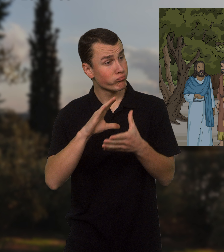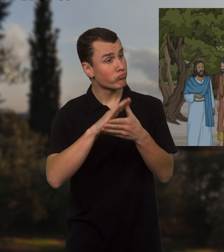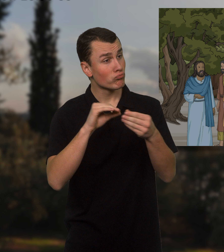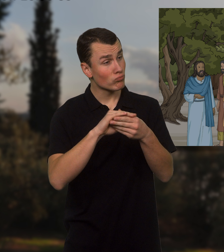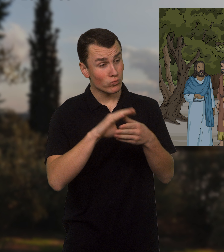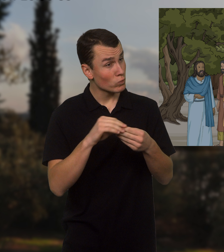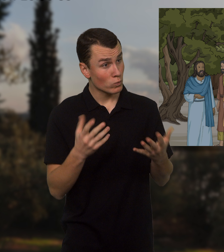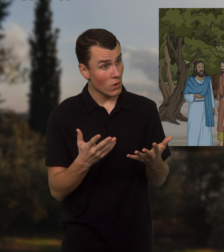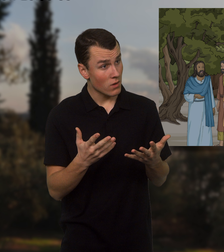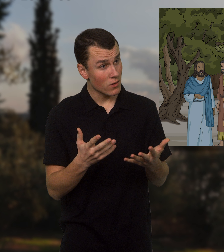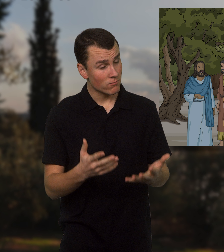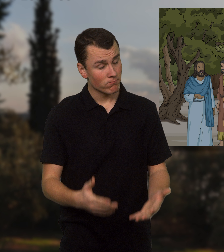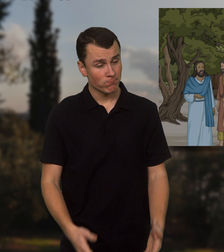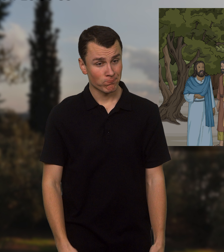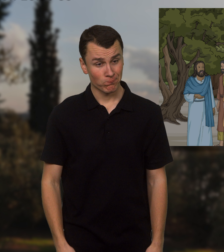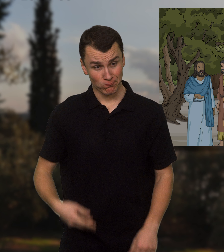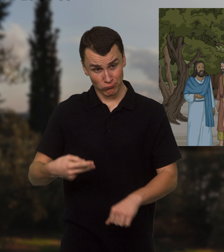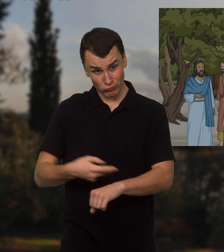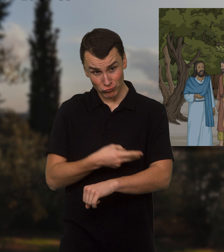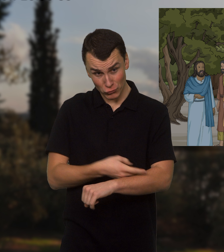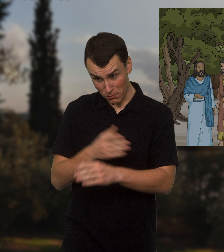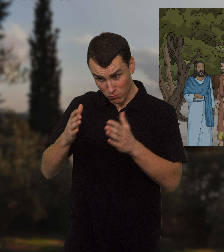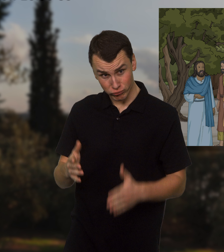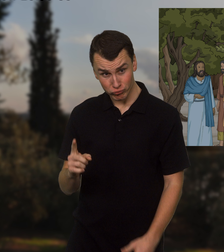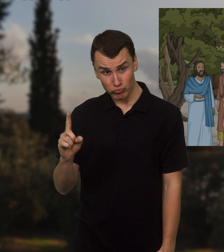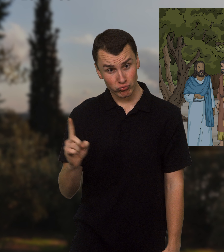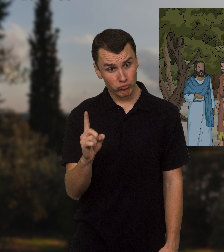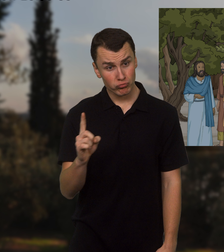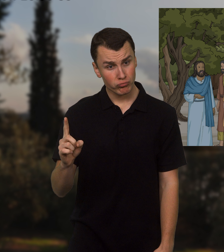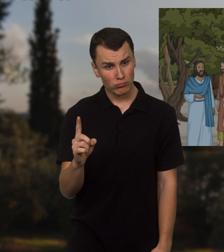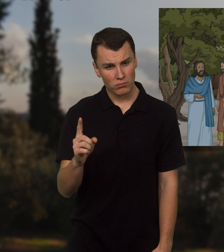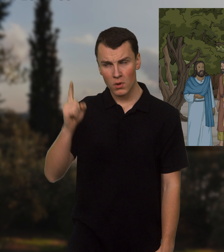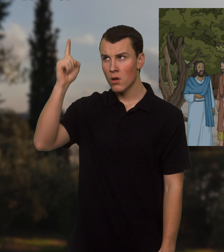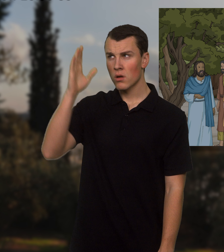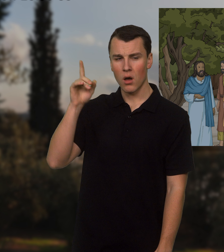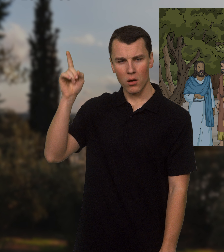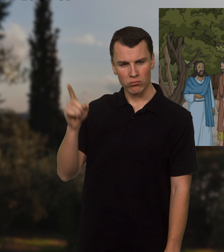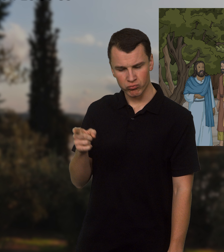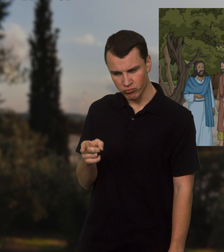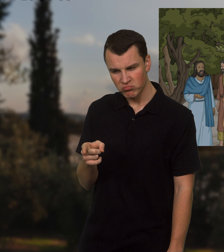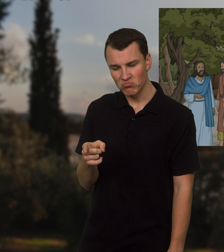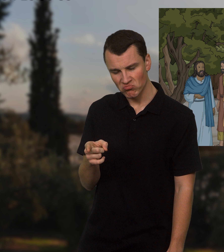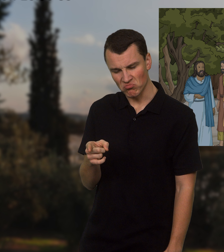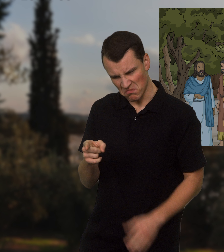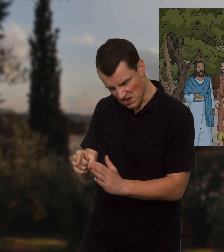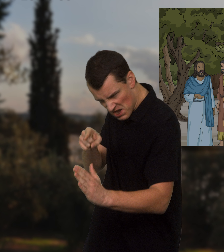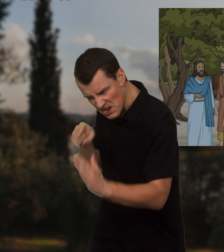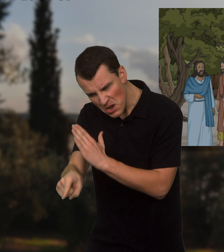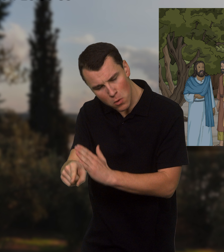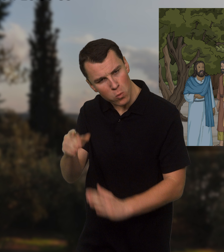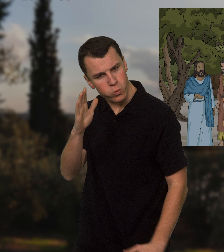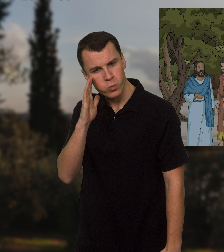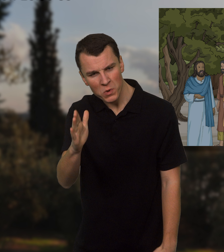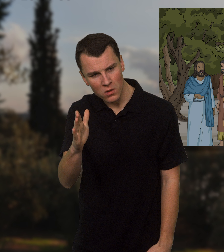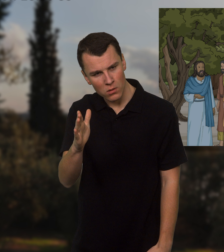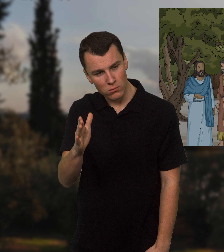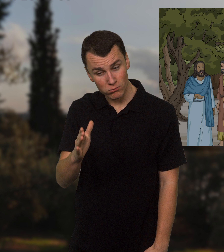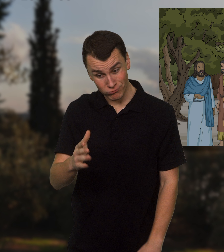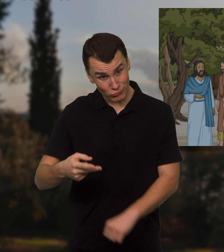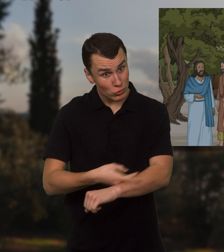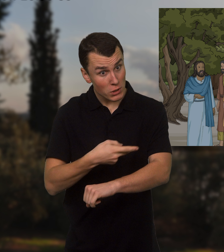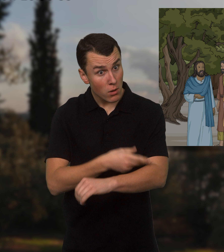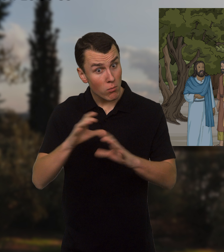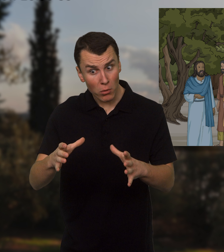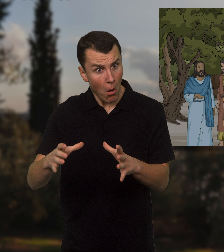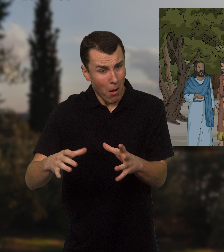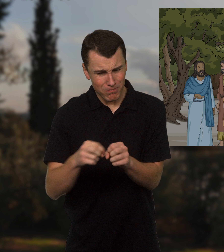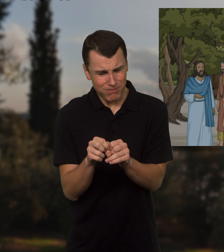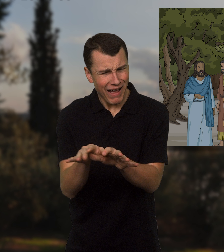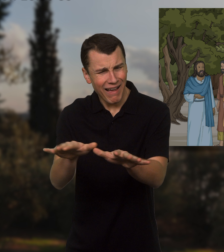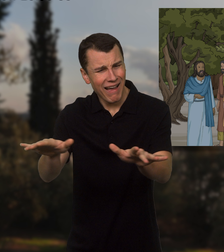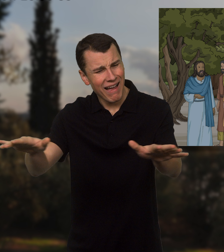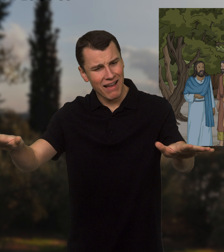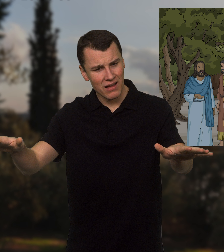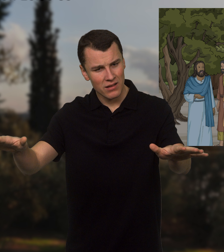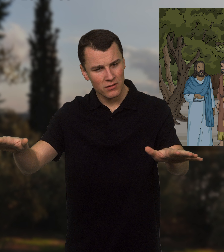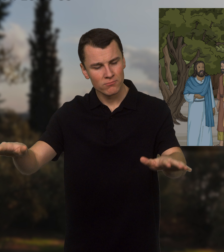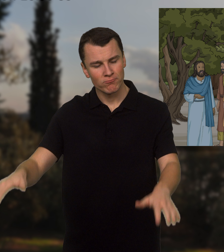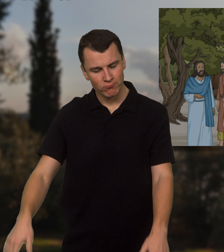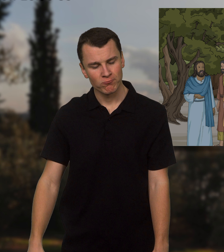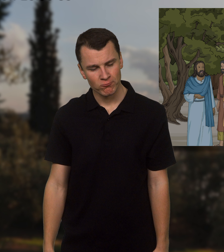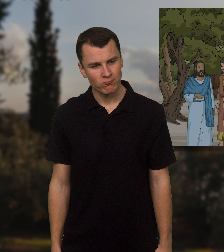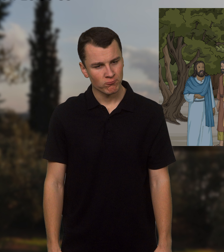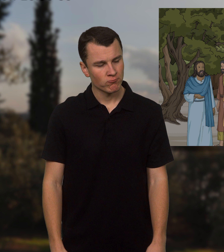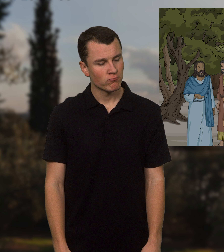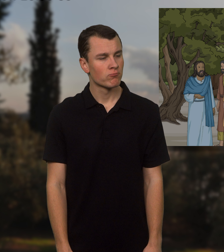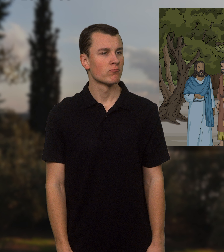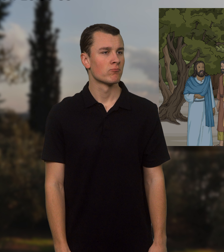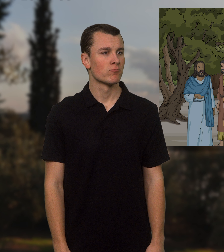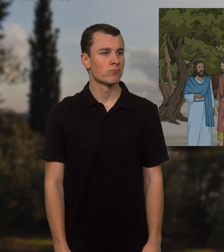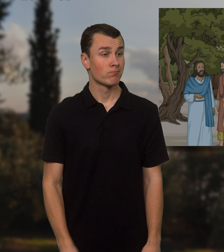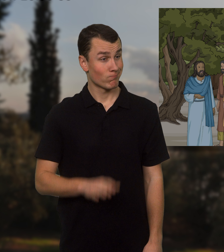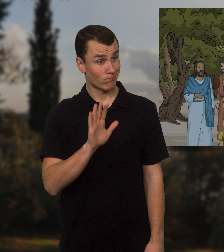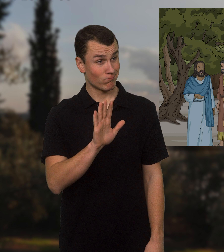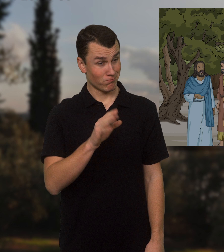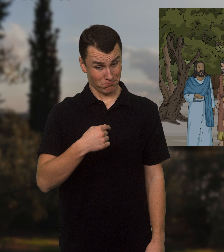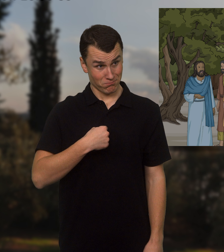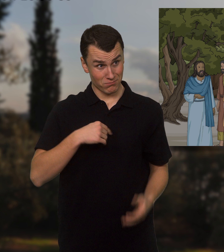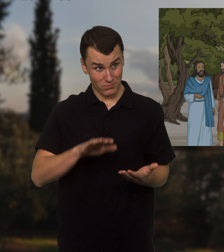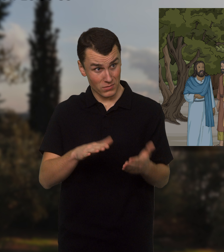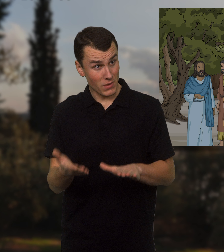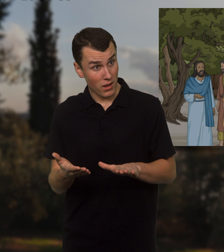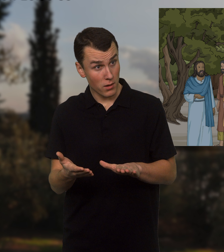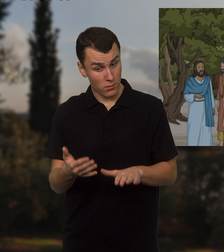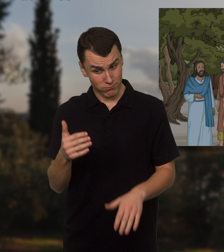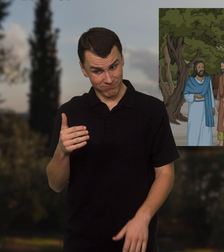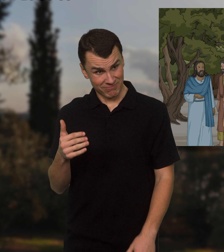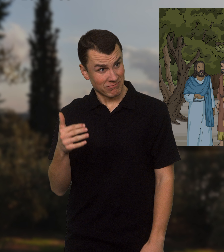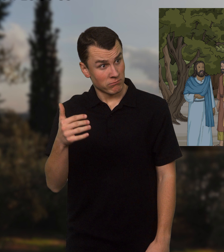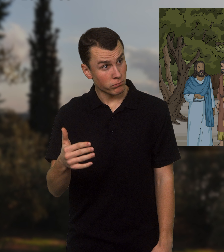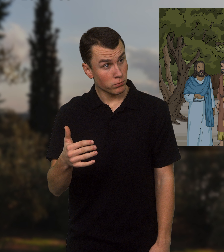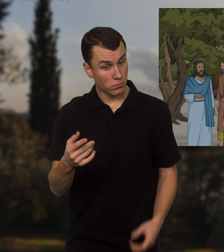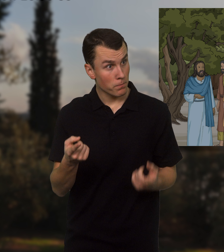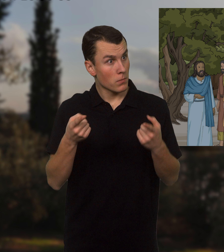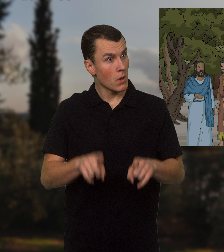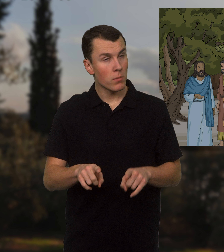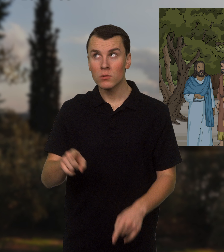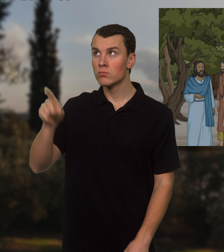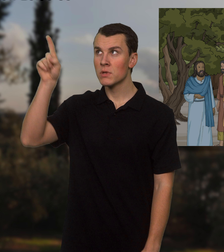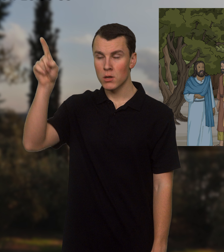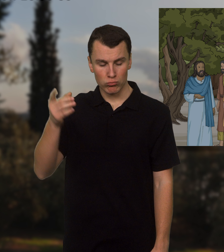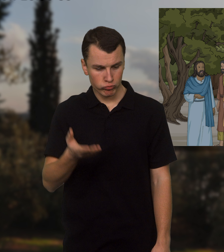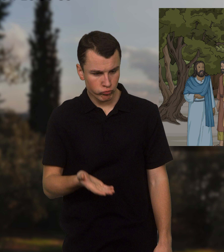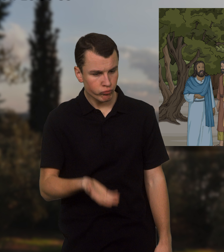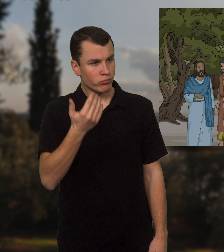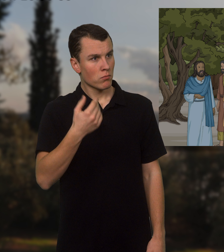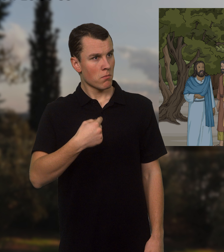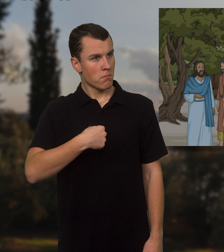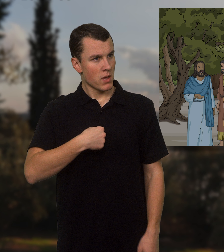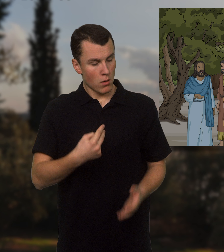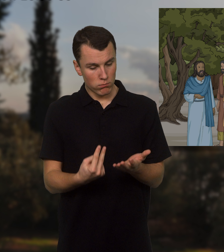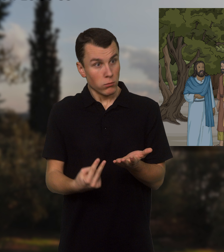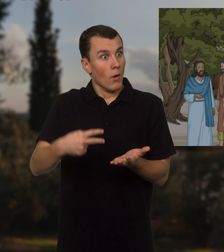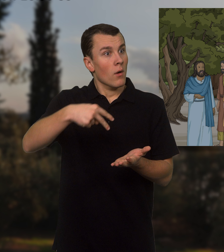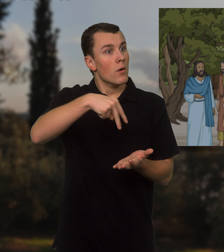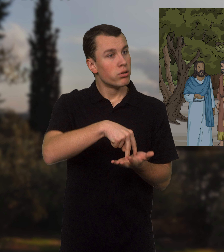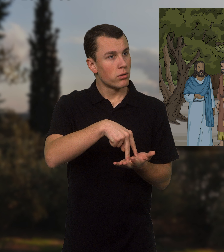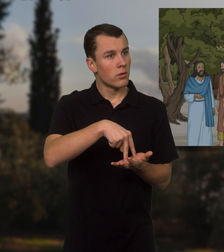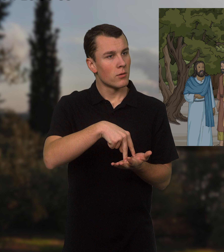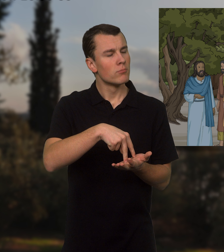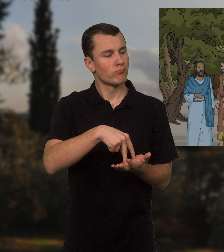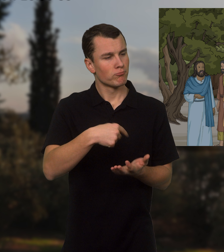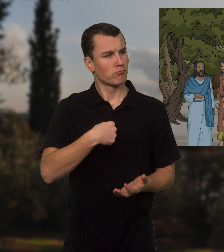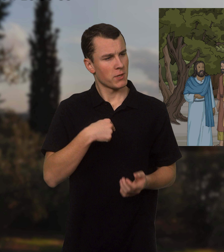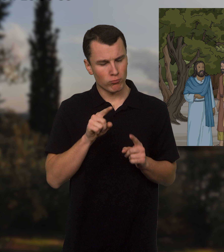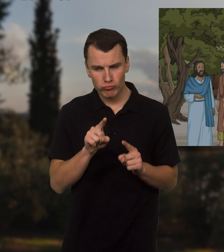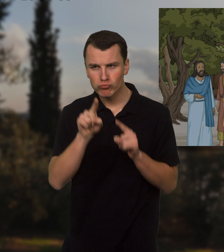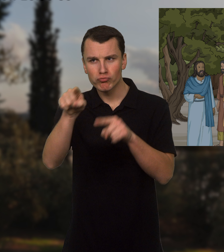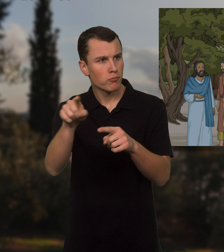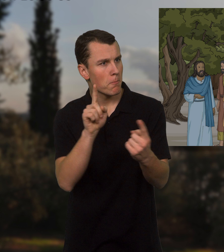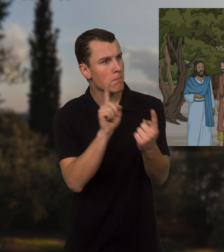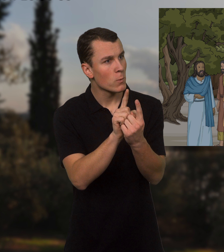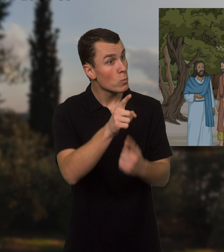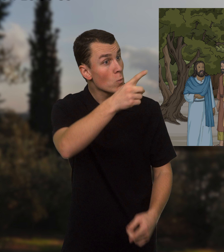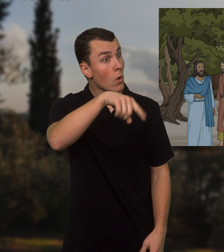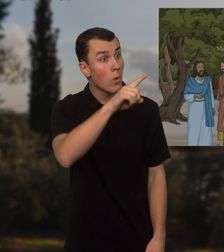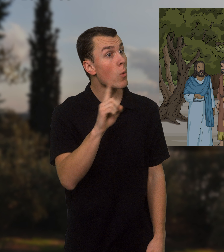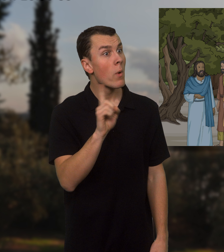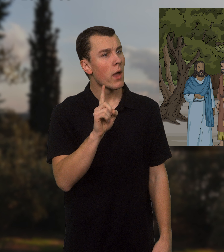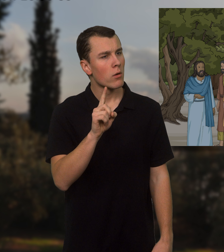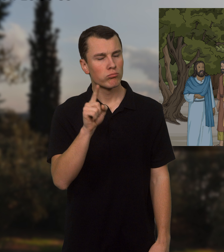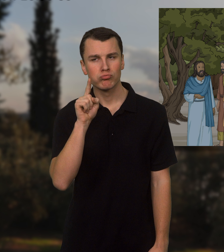For it is written: ‘I will strike the Shepherd, and the sheep of the flock will be scattered.’